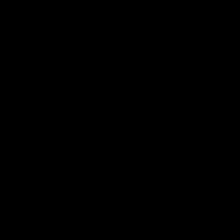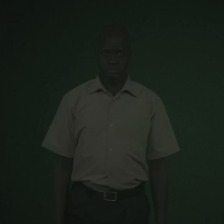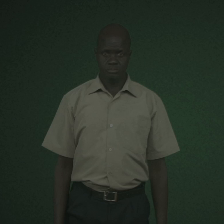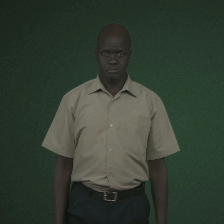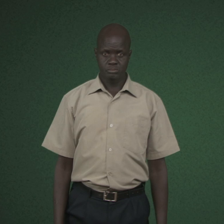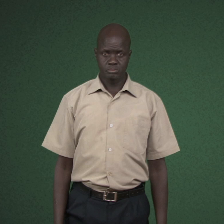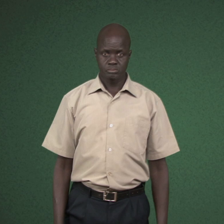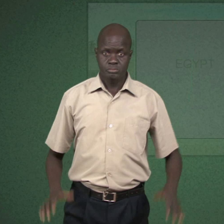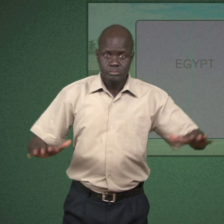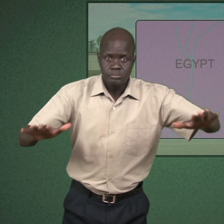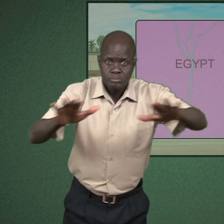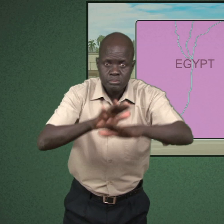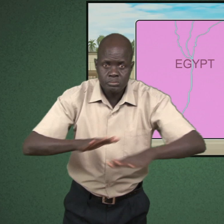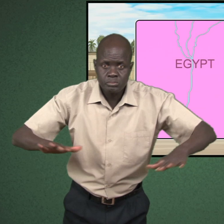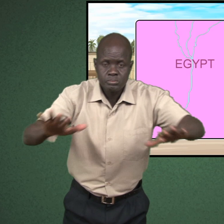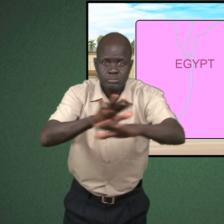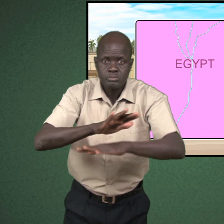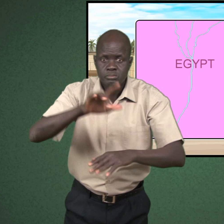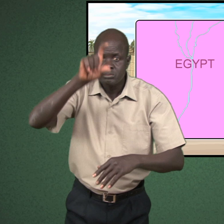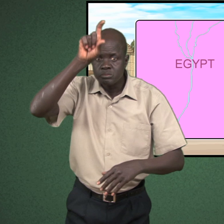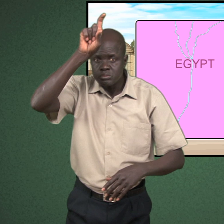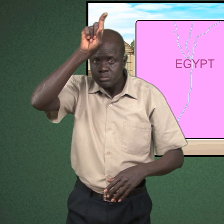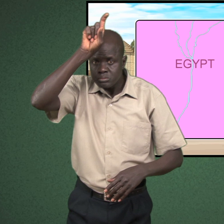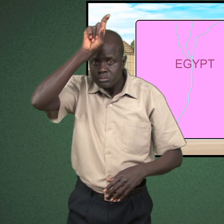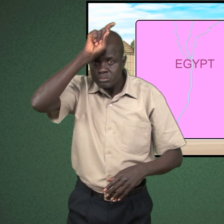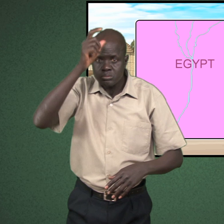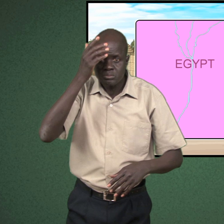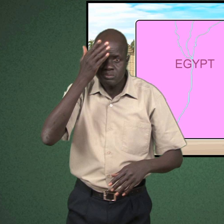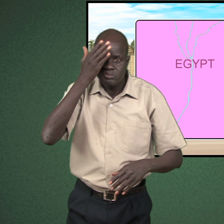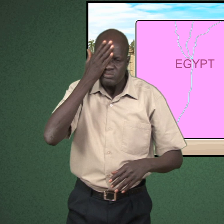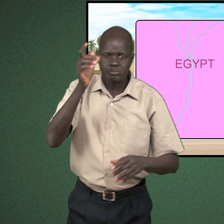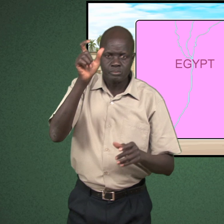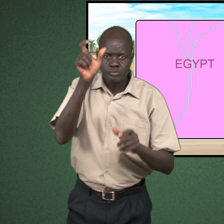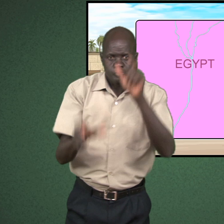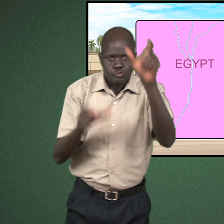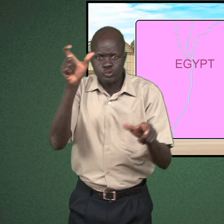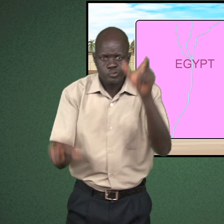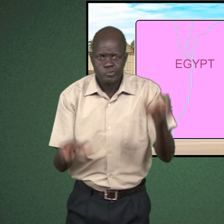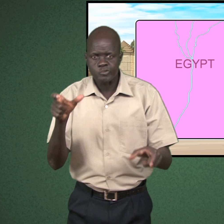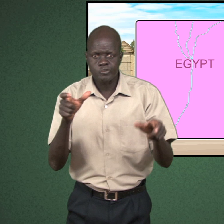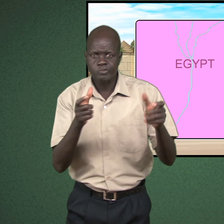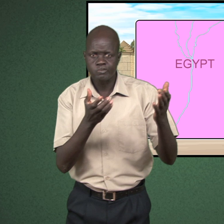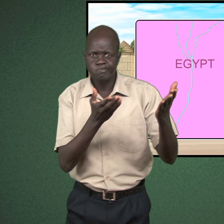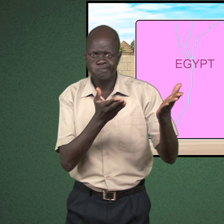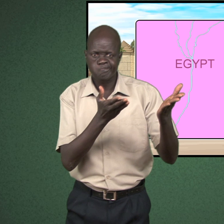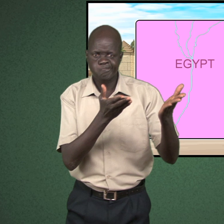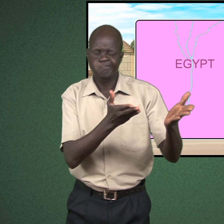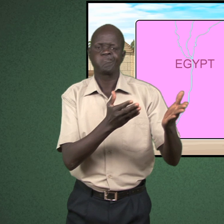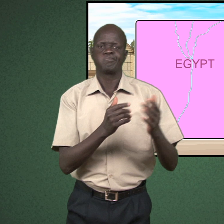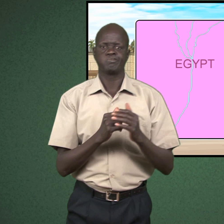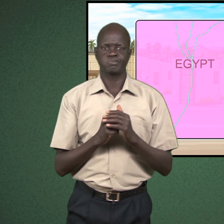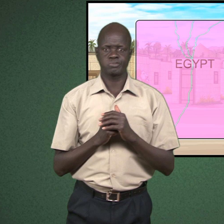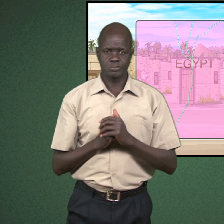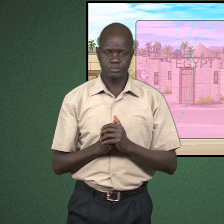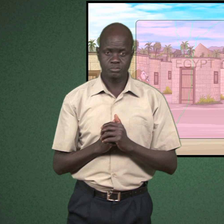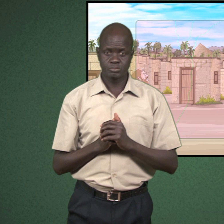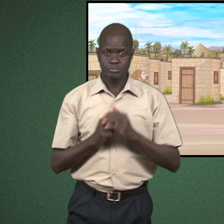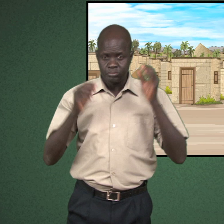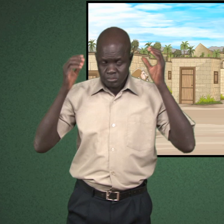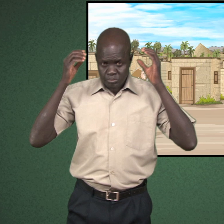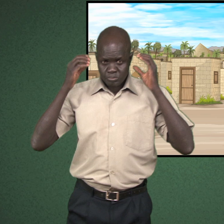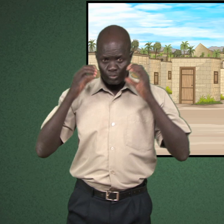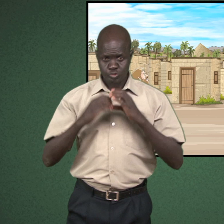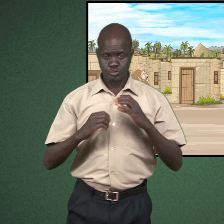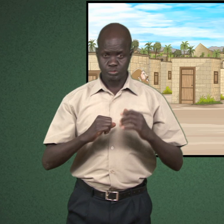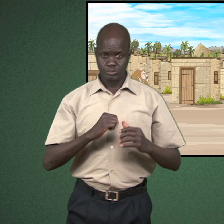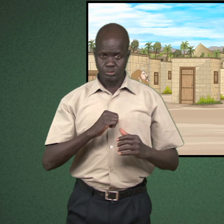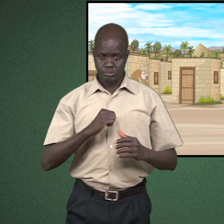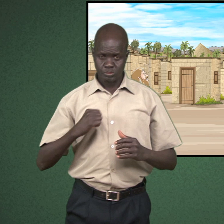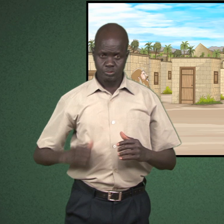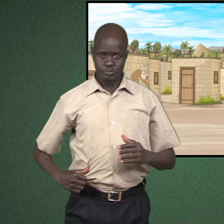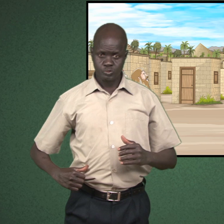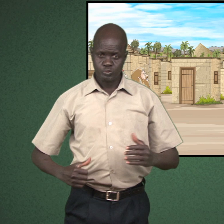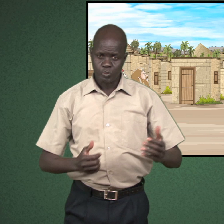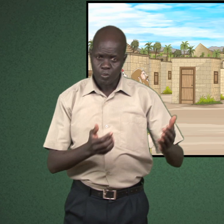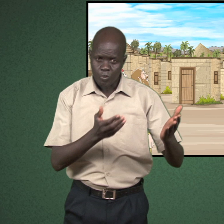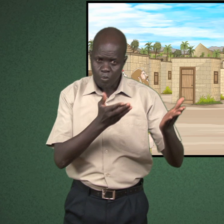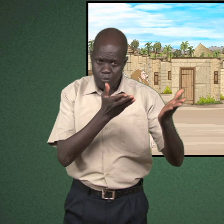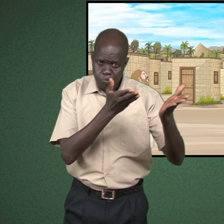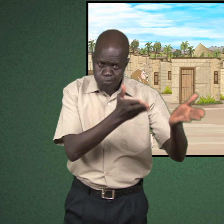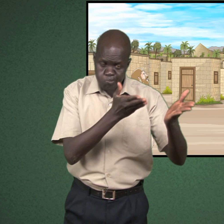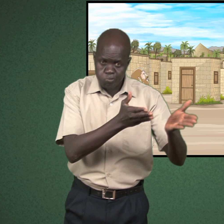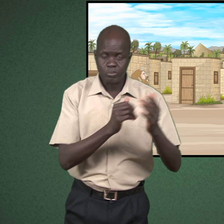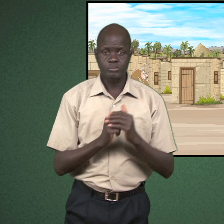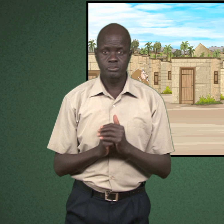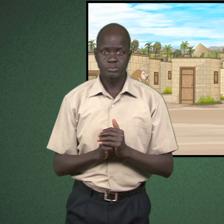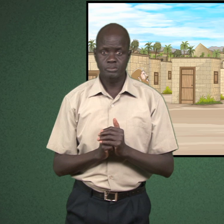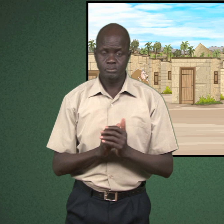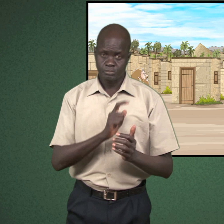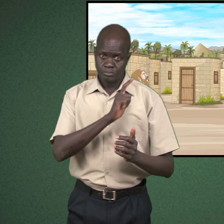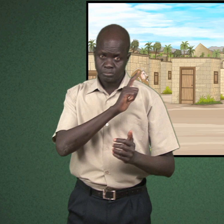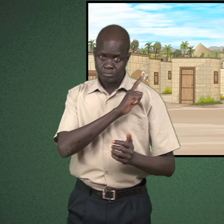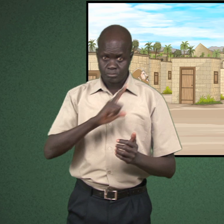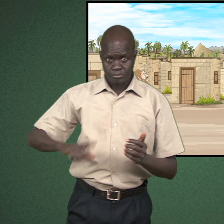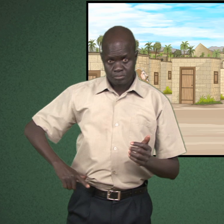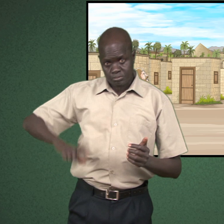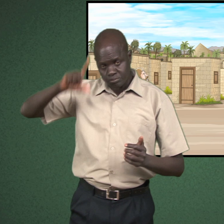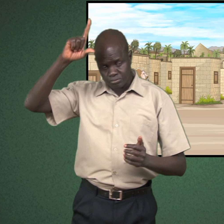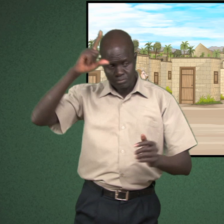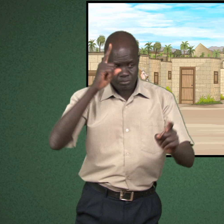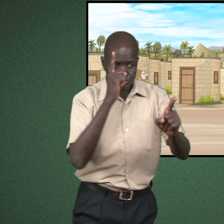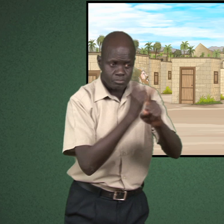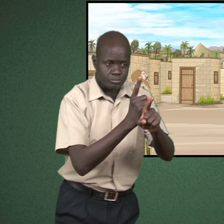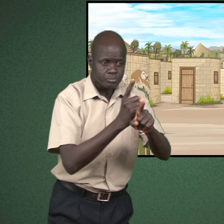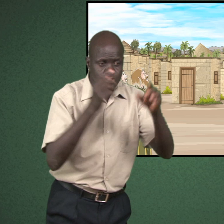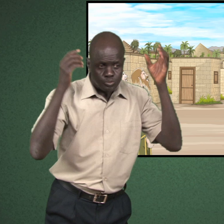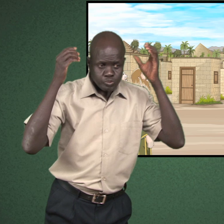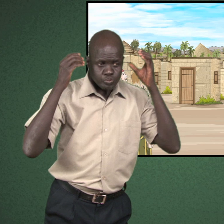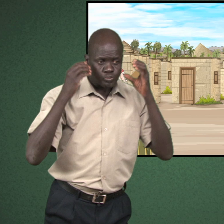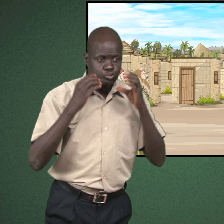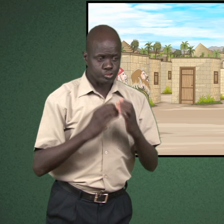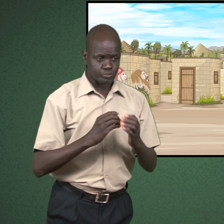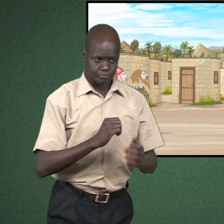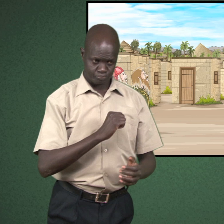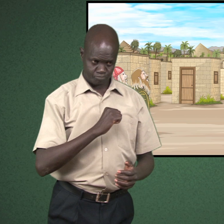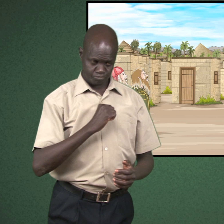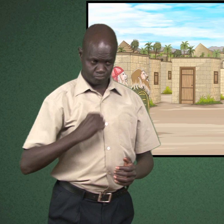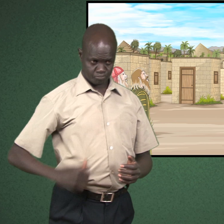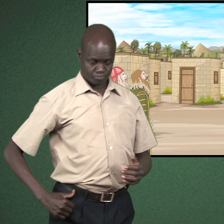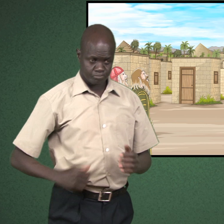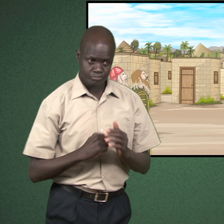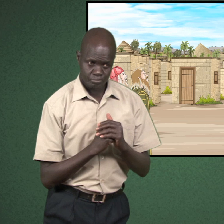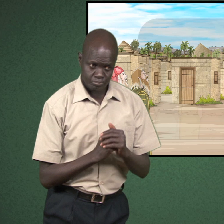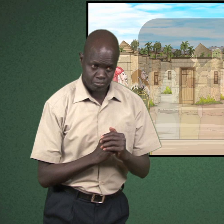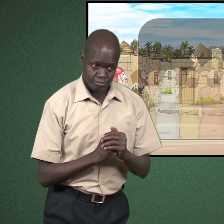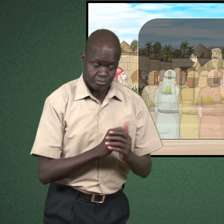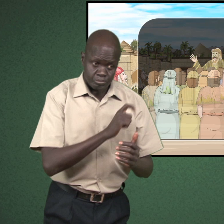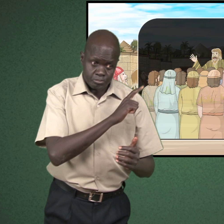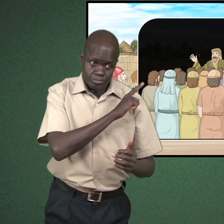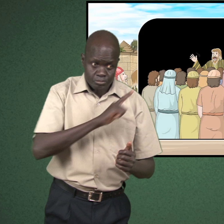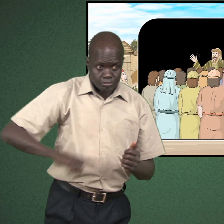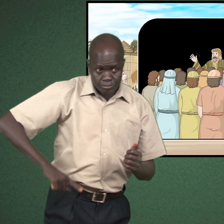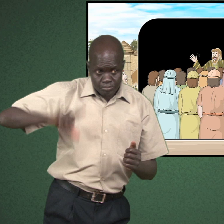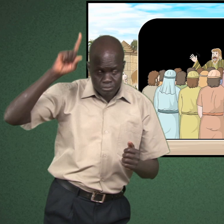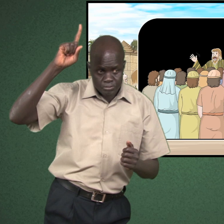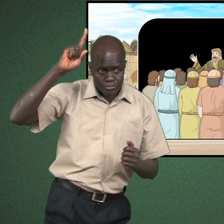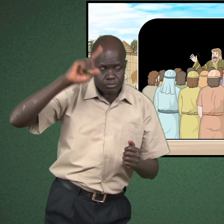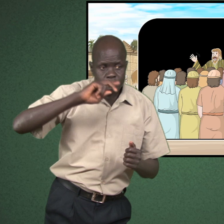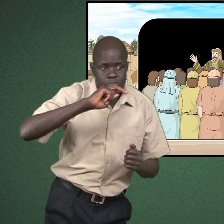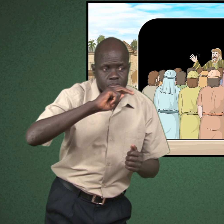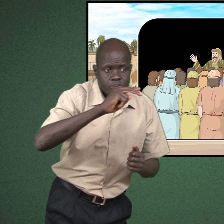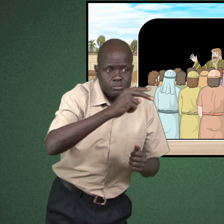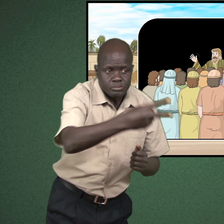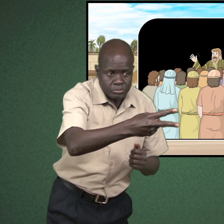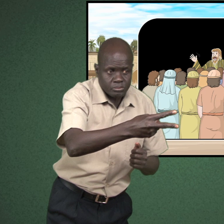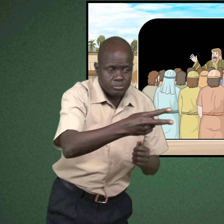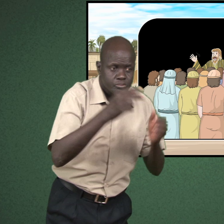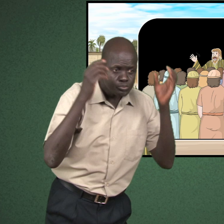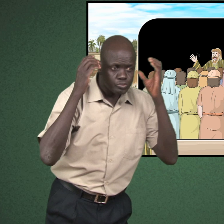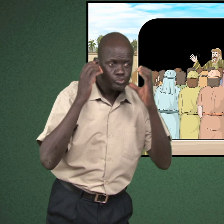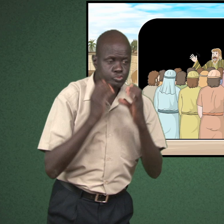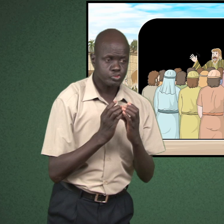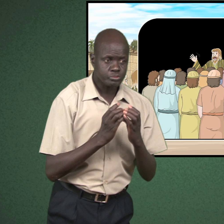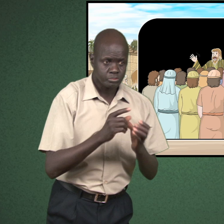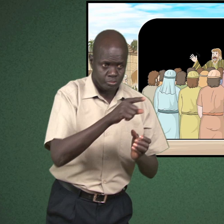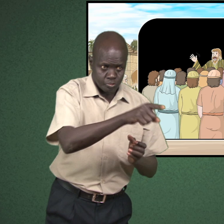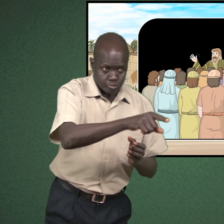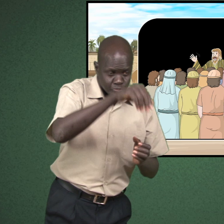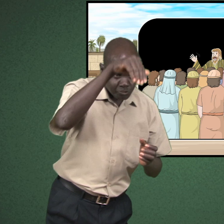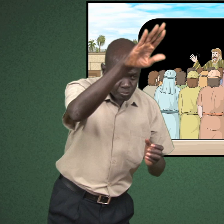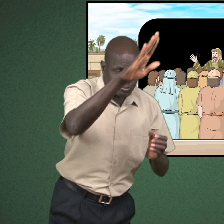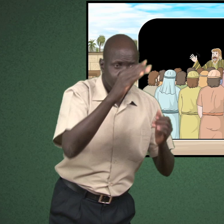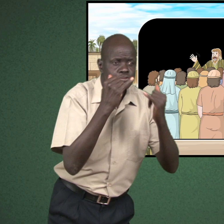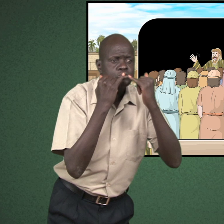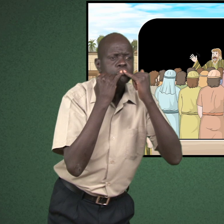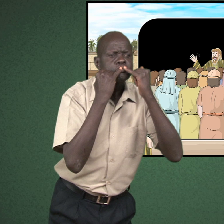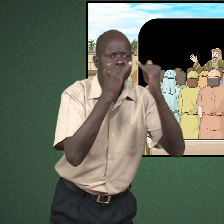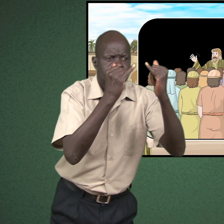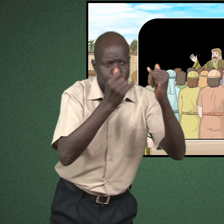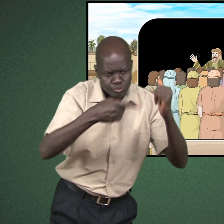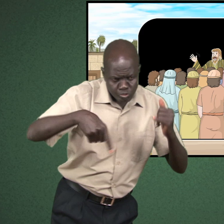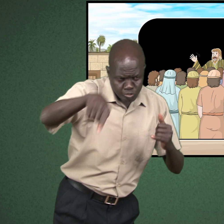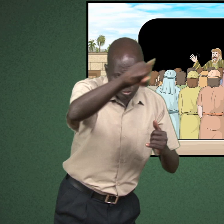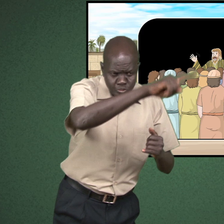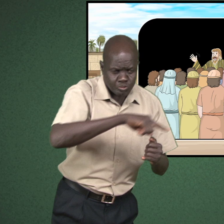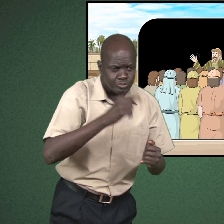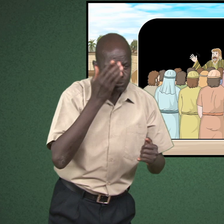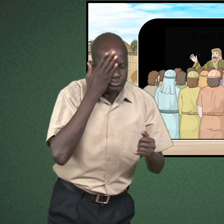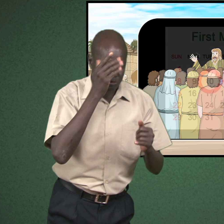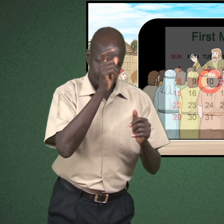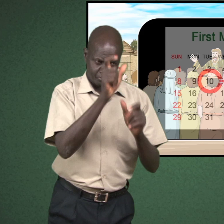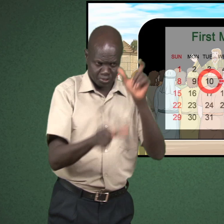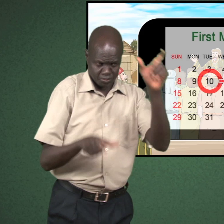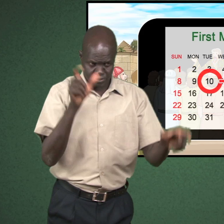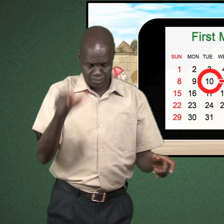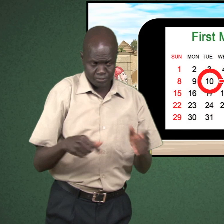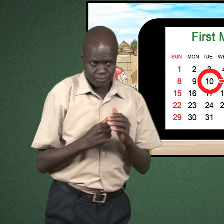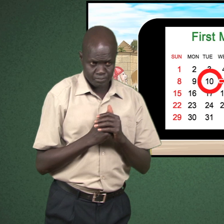Now the LORD said to Moses and Aaron in the land of Egypt, “This month is the beginning of months for you;